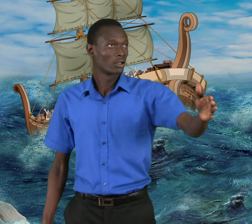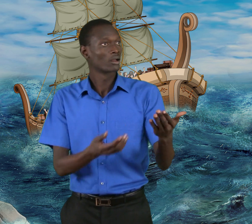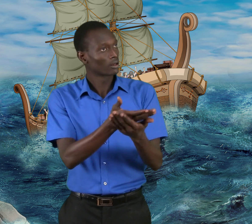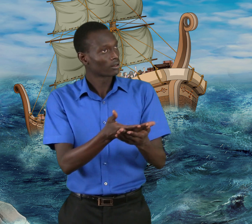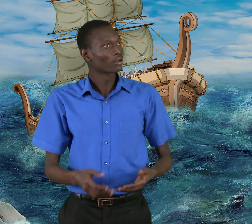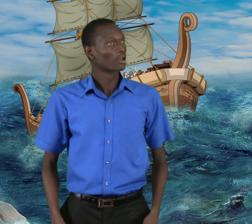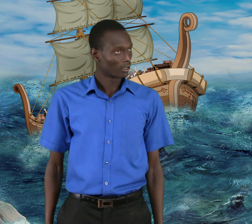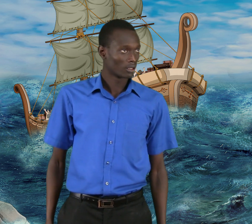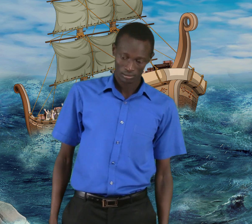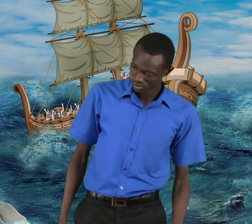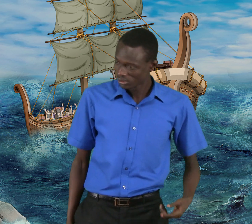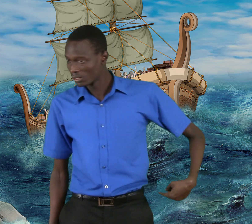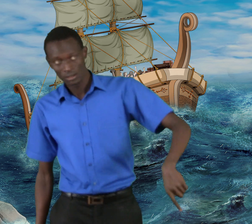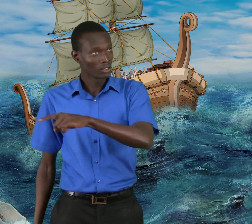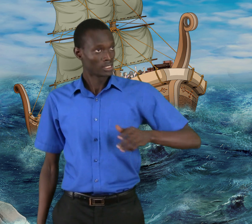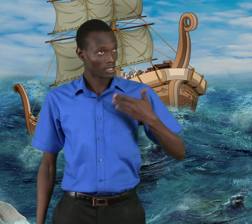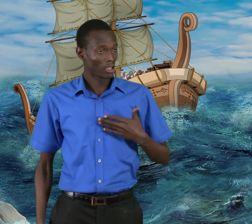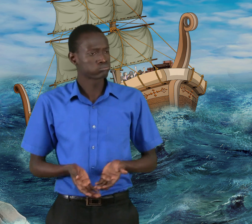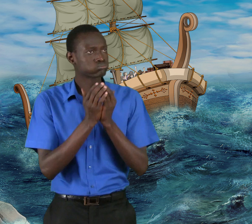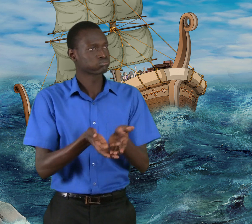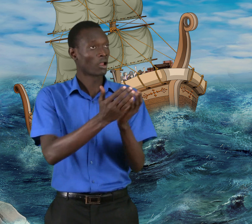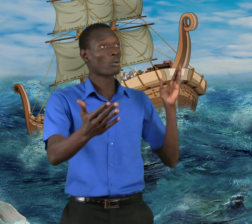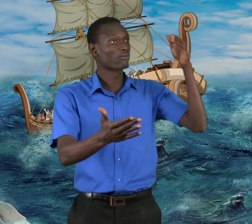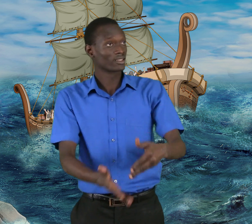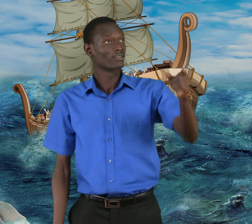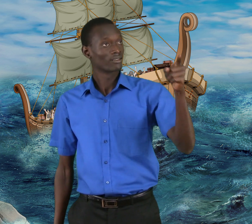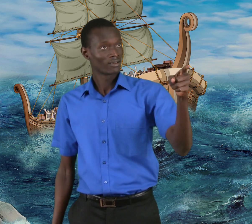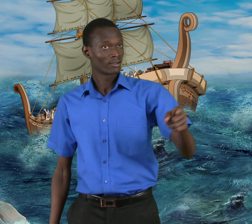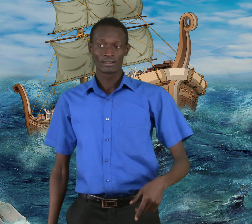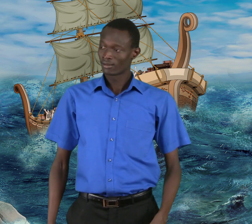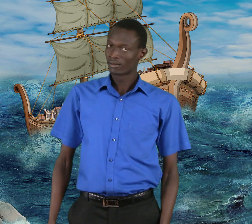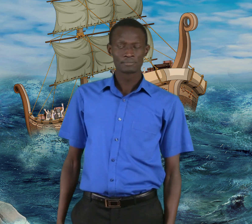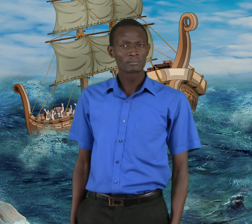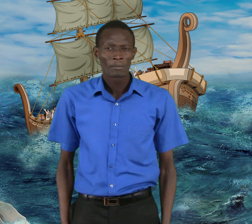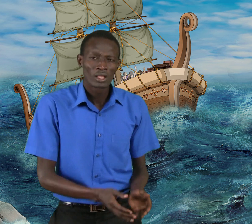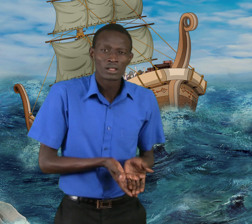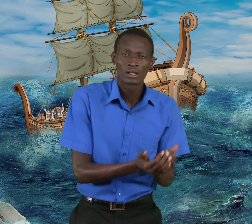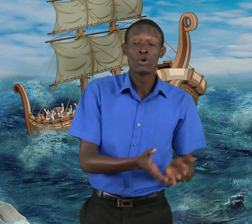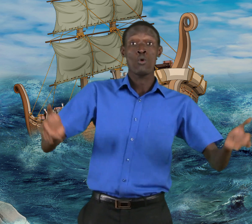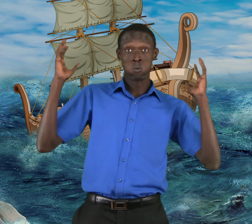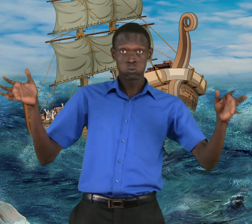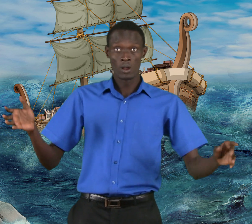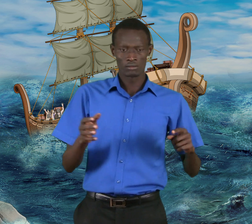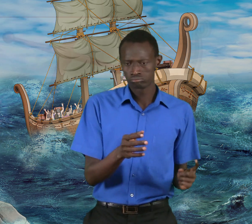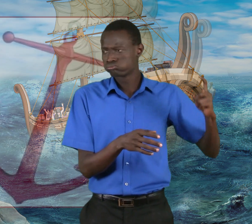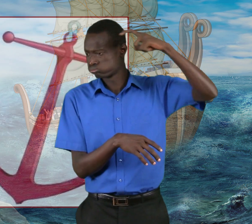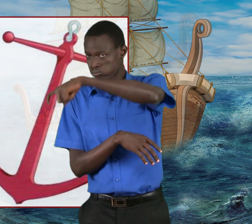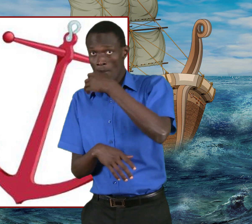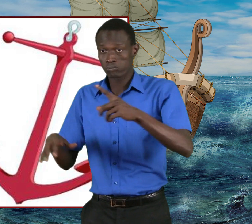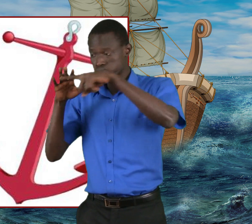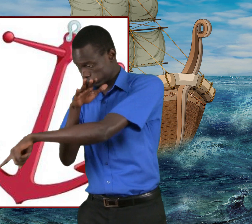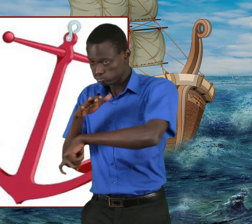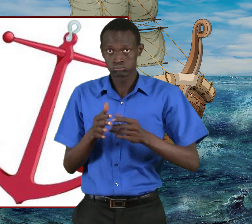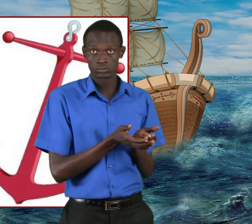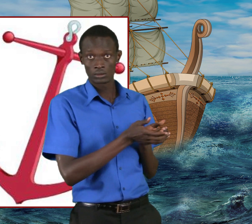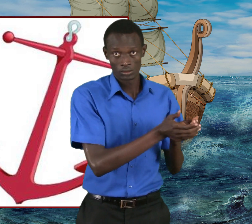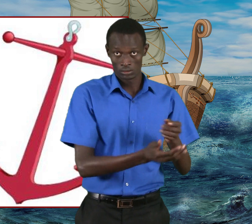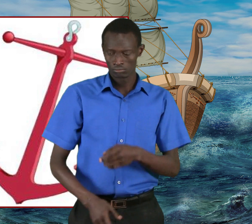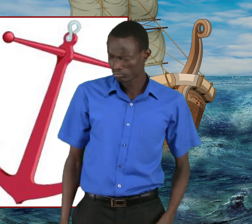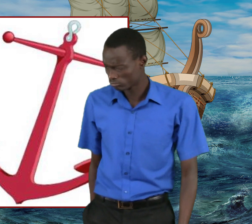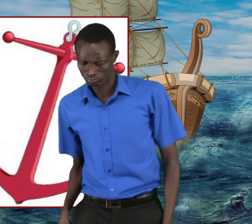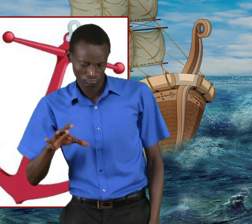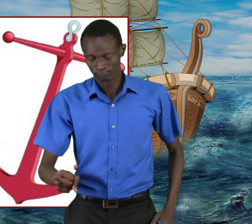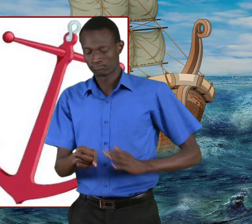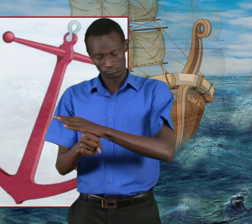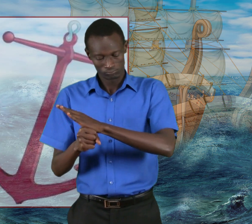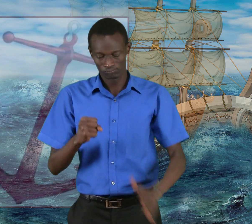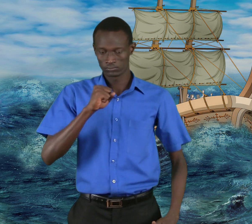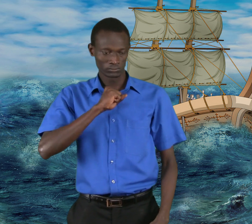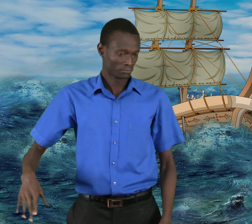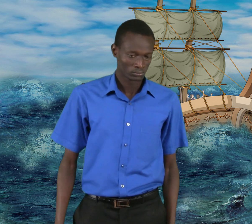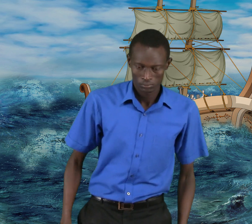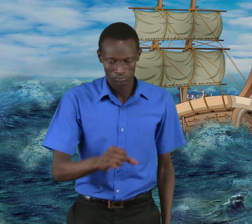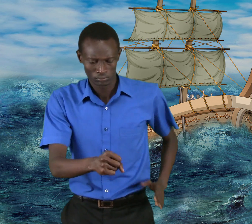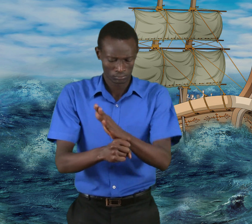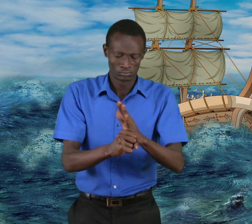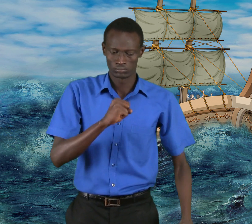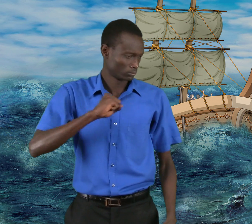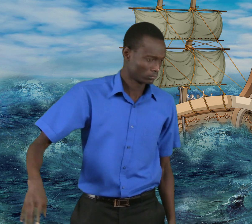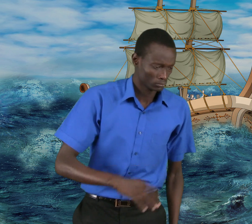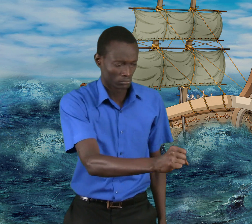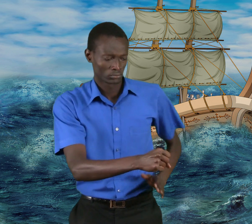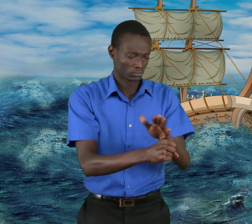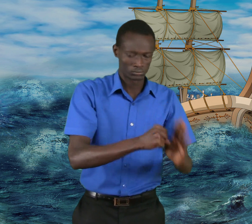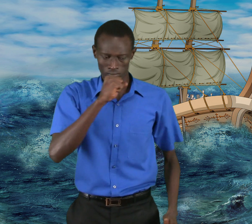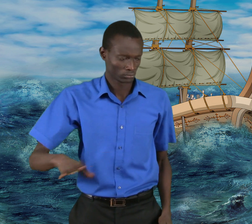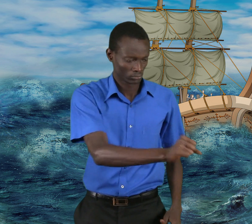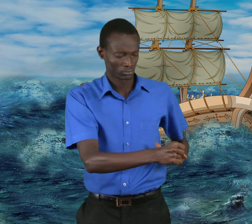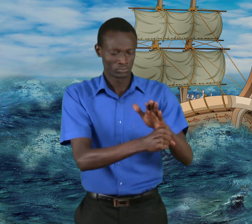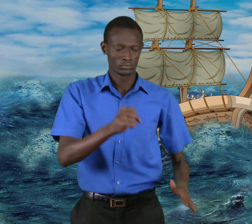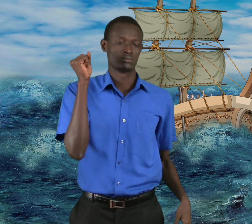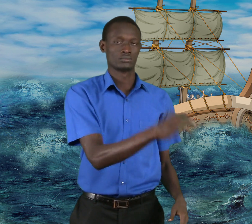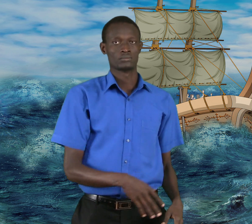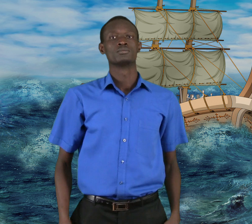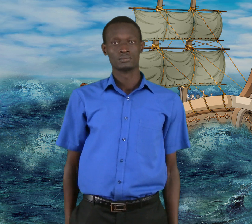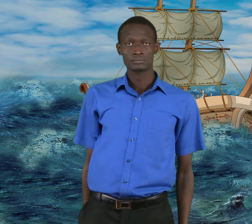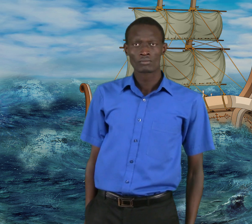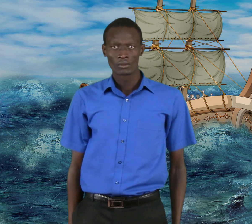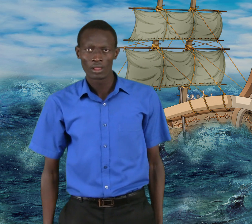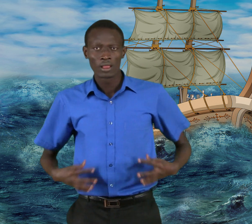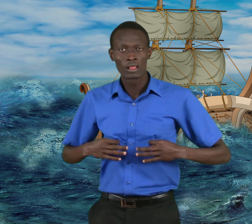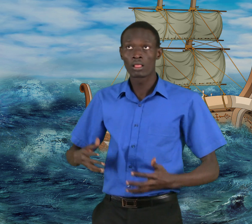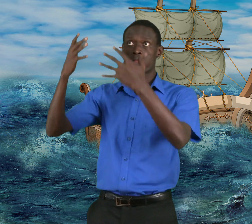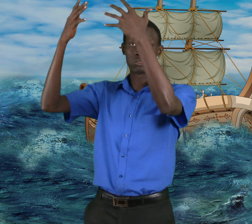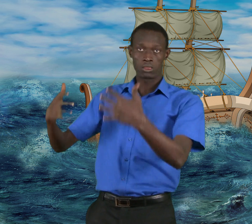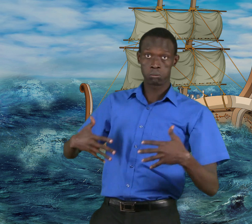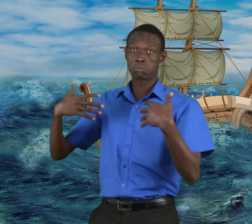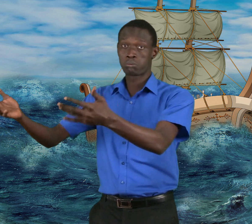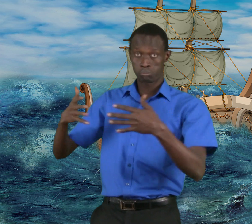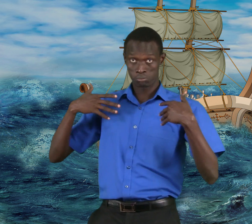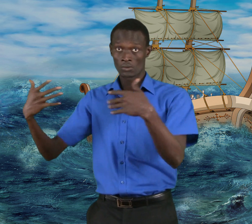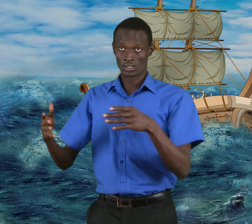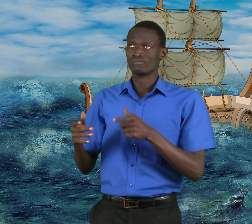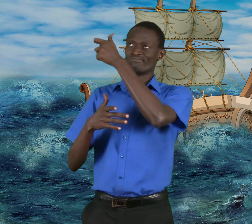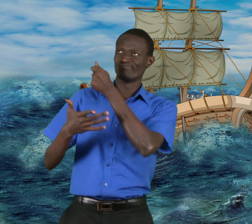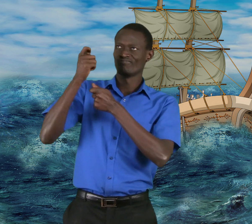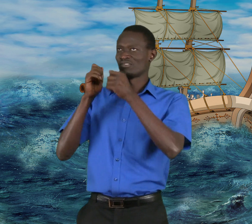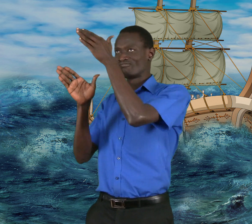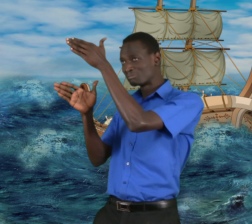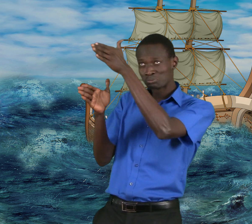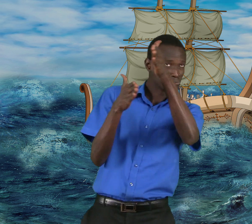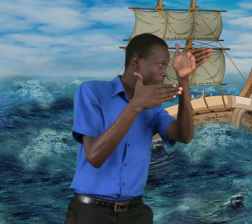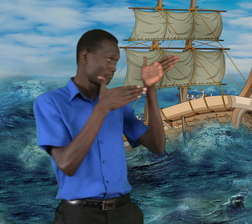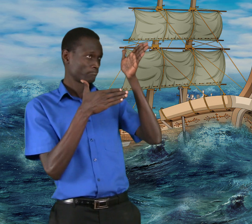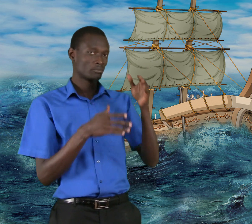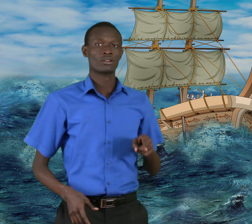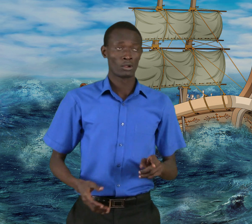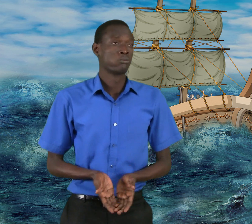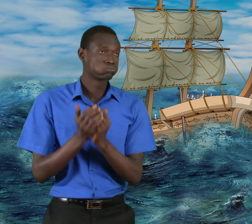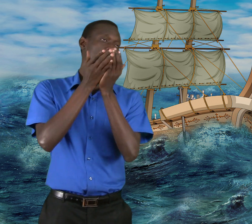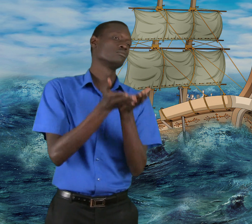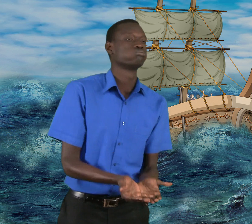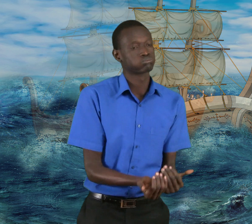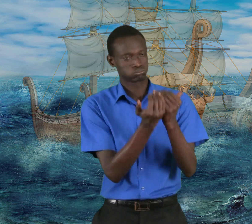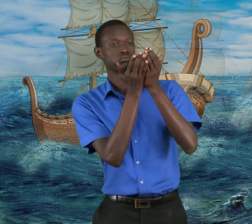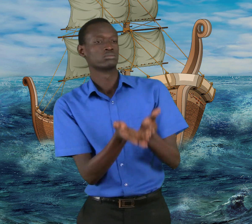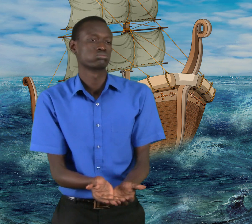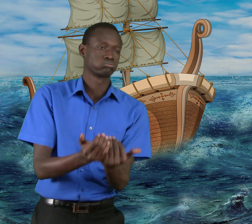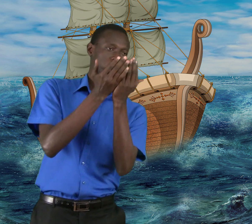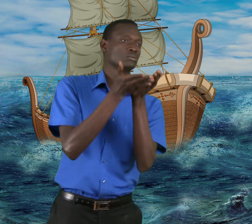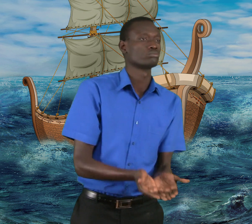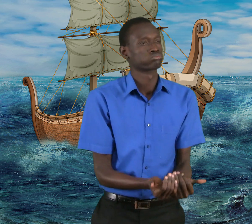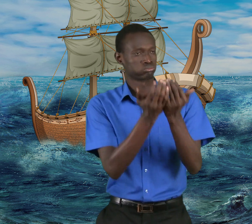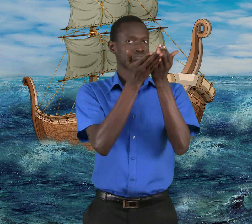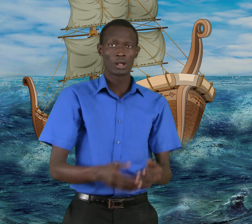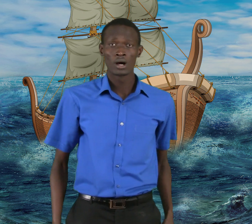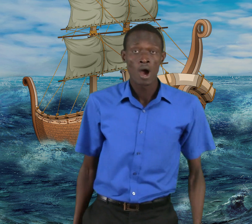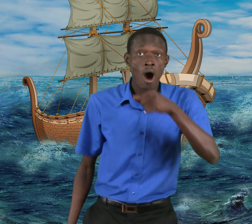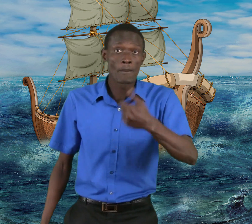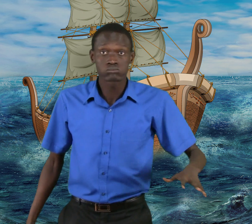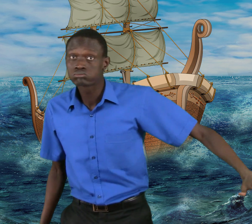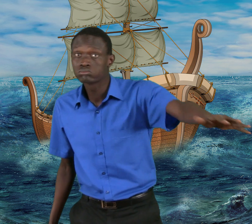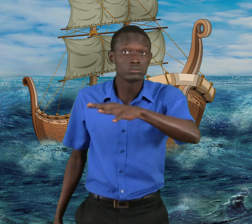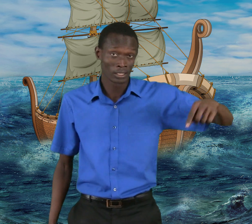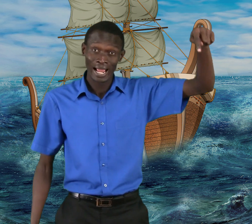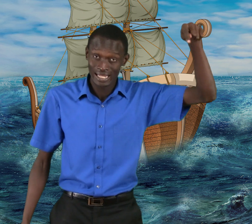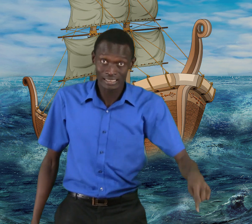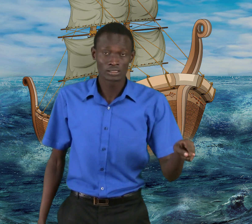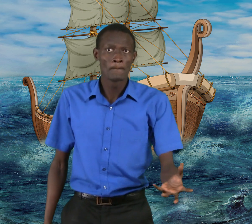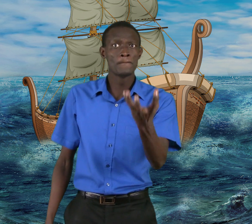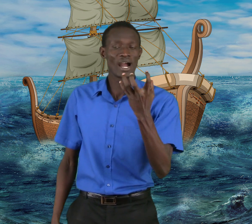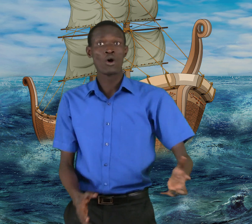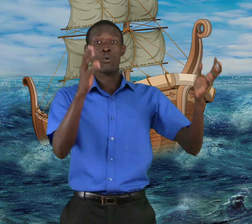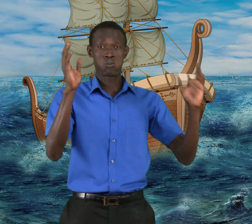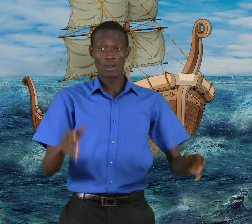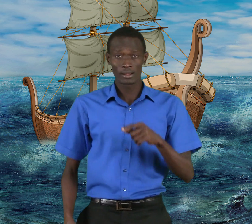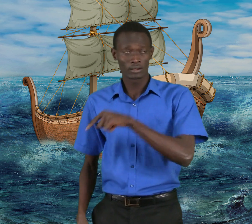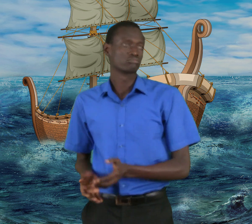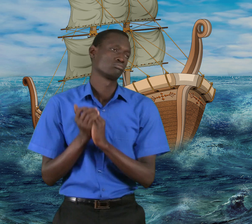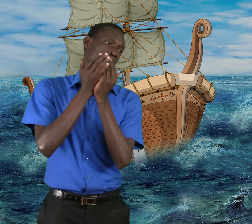Cutting away the anchors, they left them in the sea as they loosened the ropes that held the rudders.